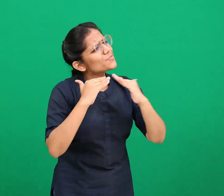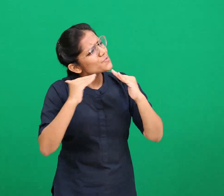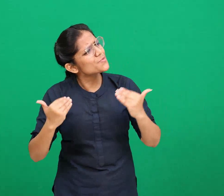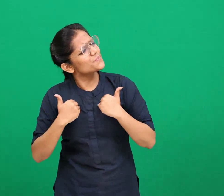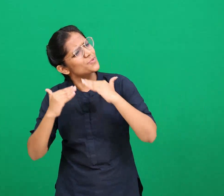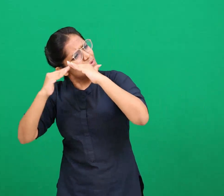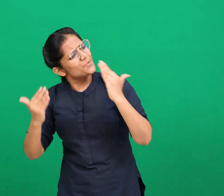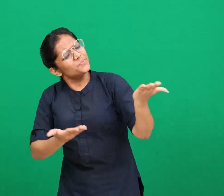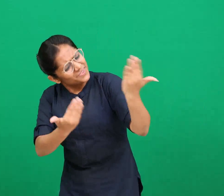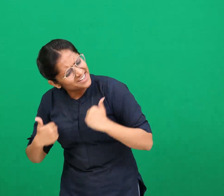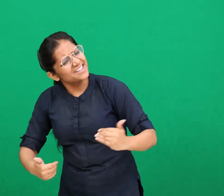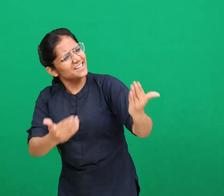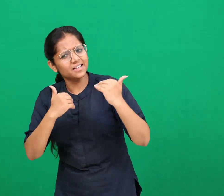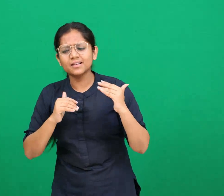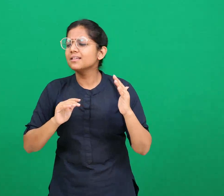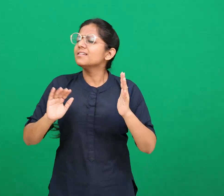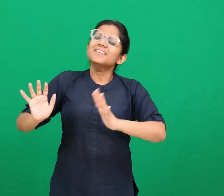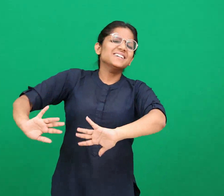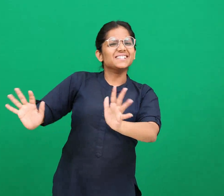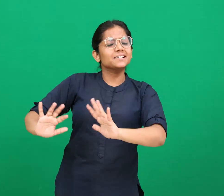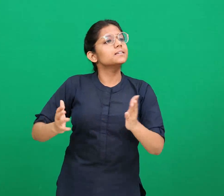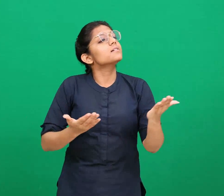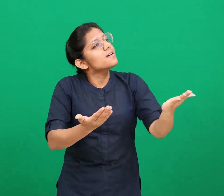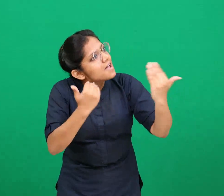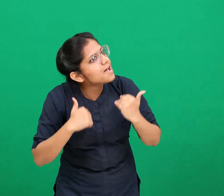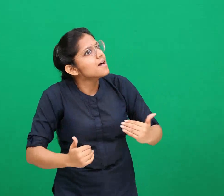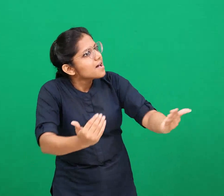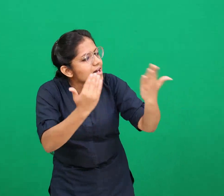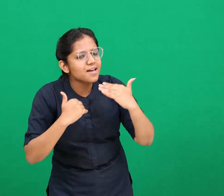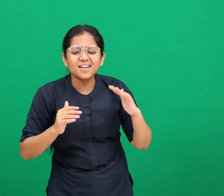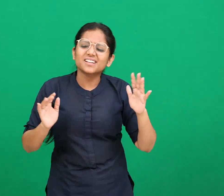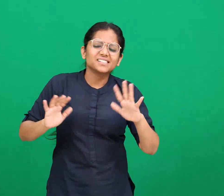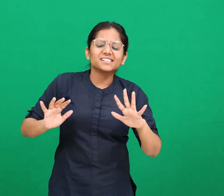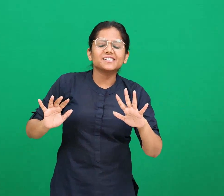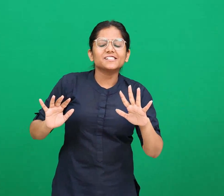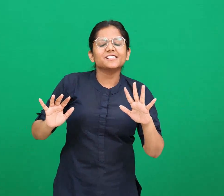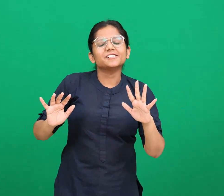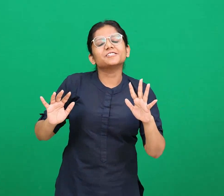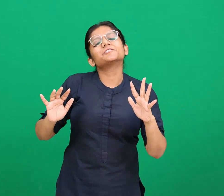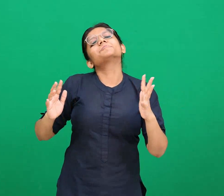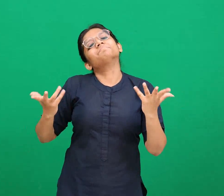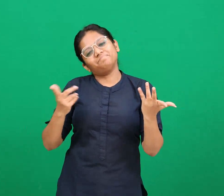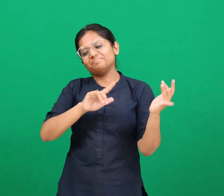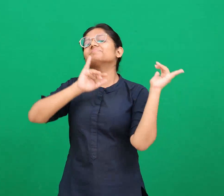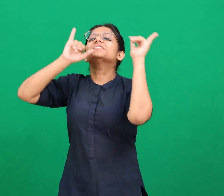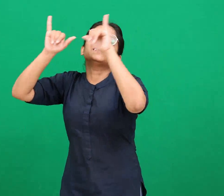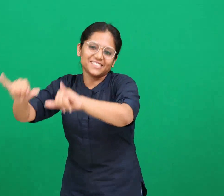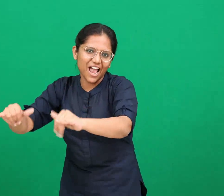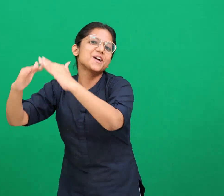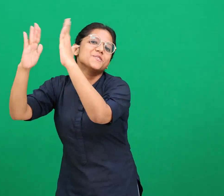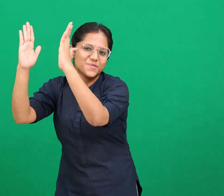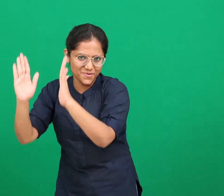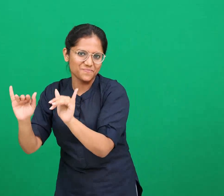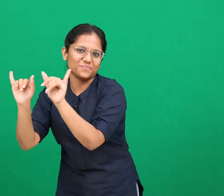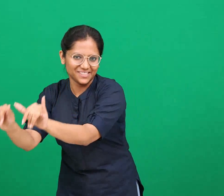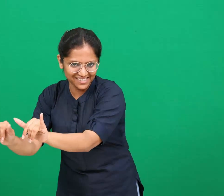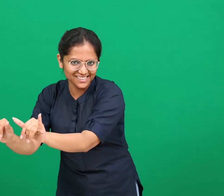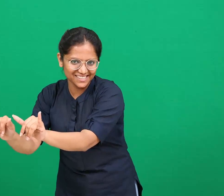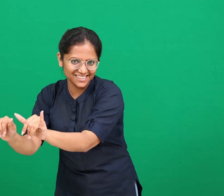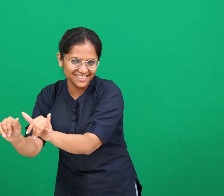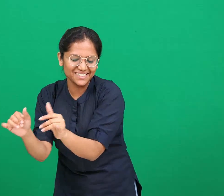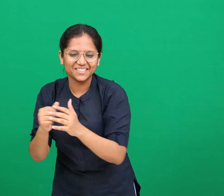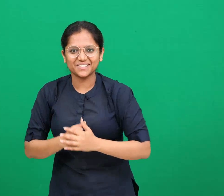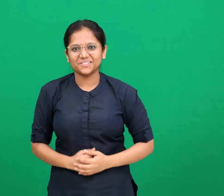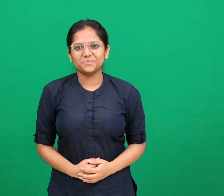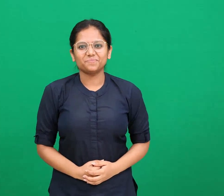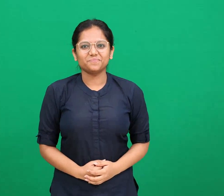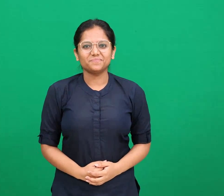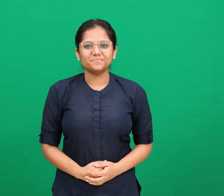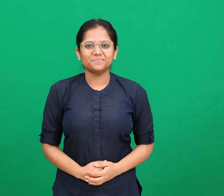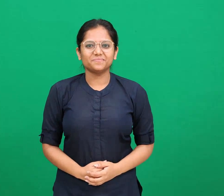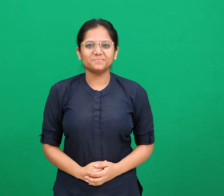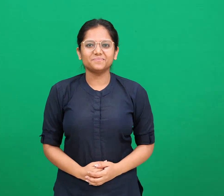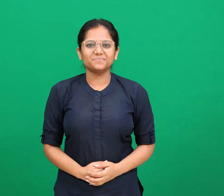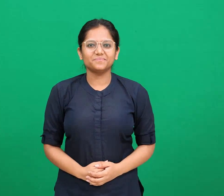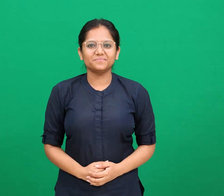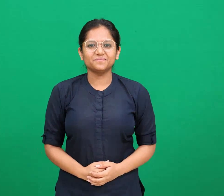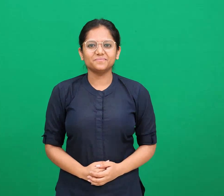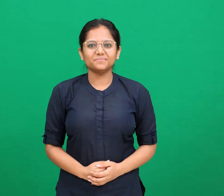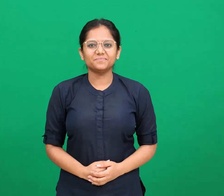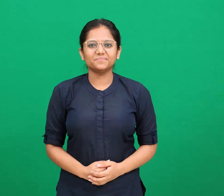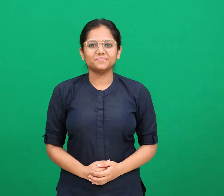And she persuaded us.